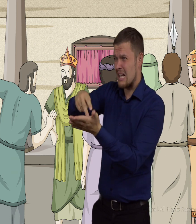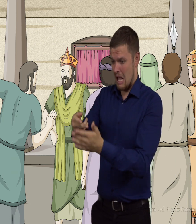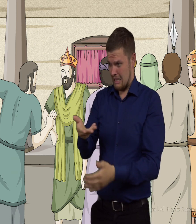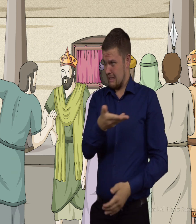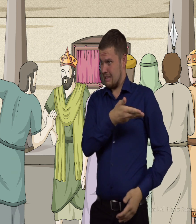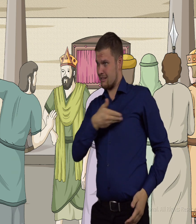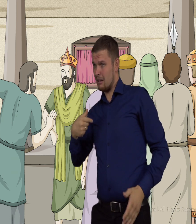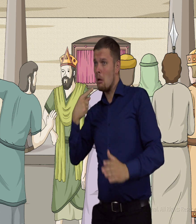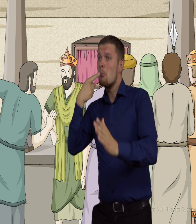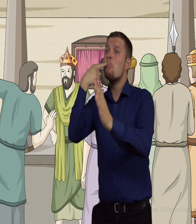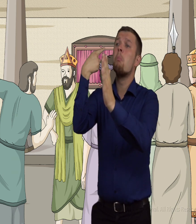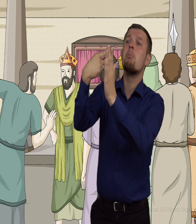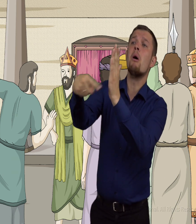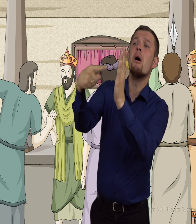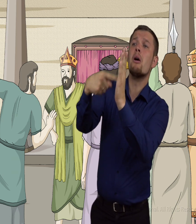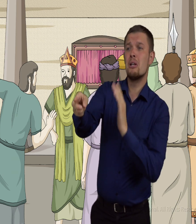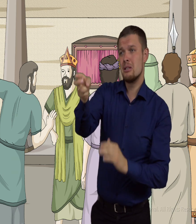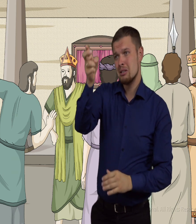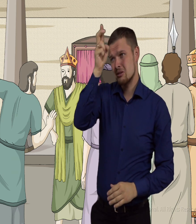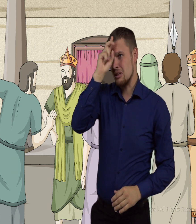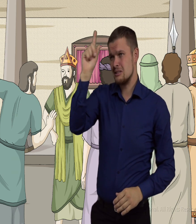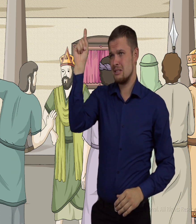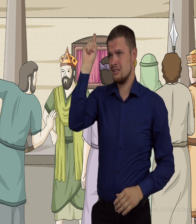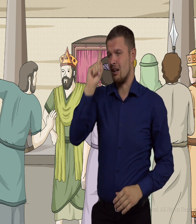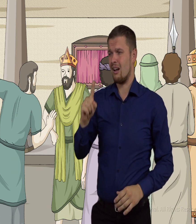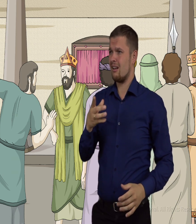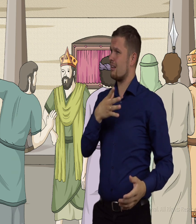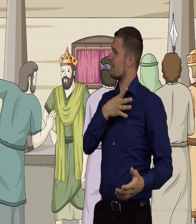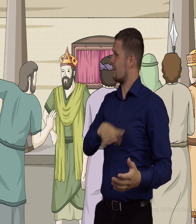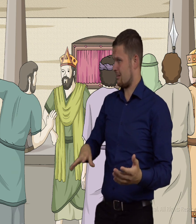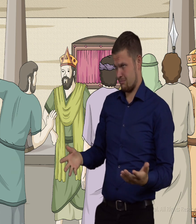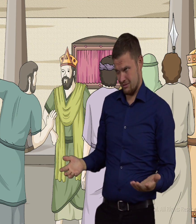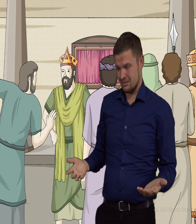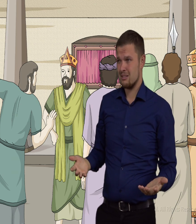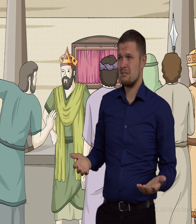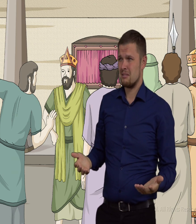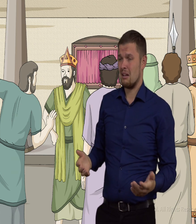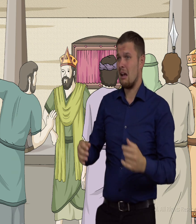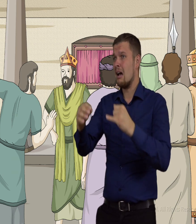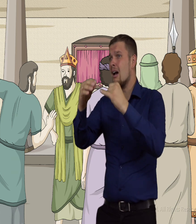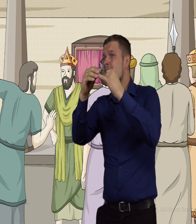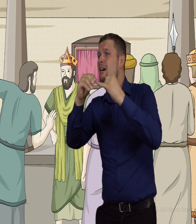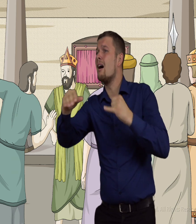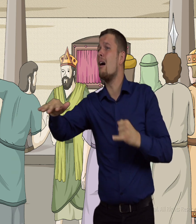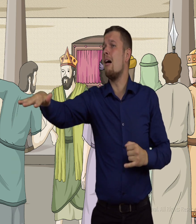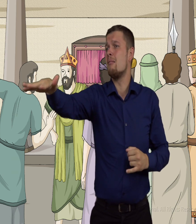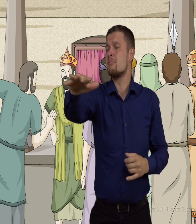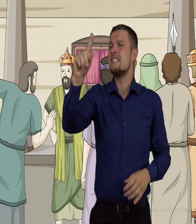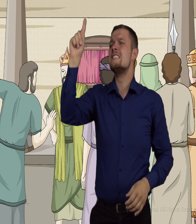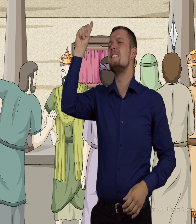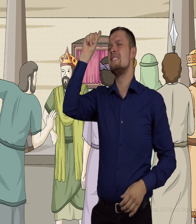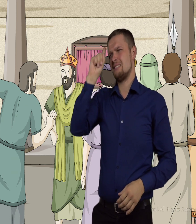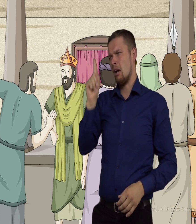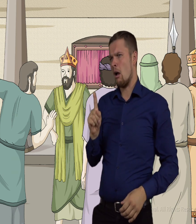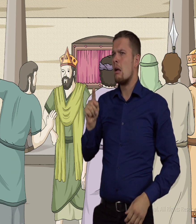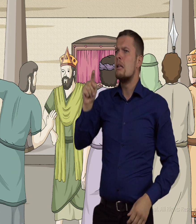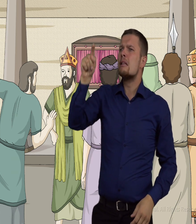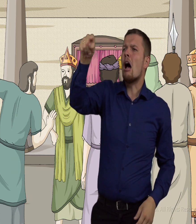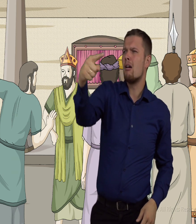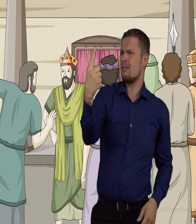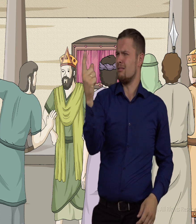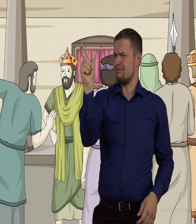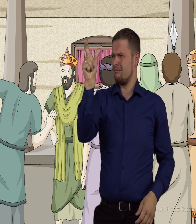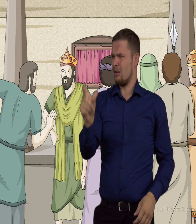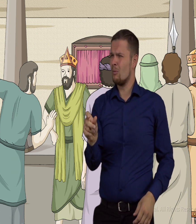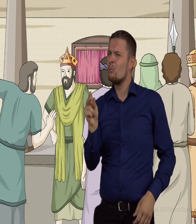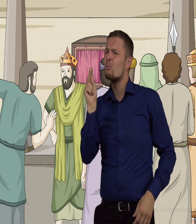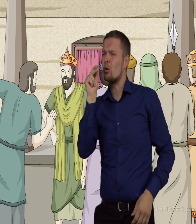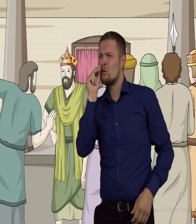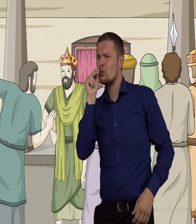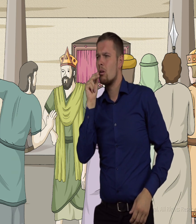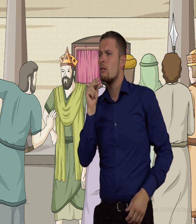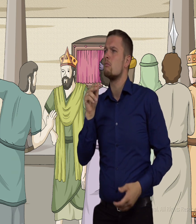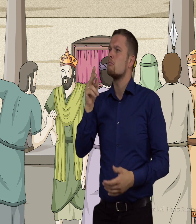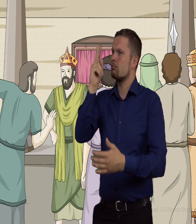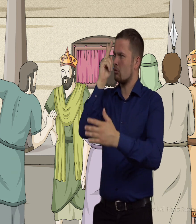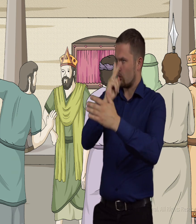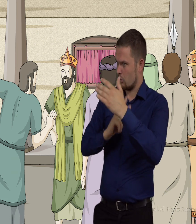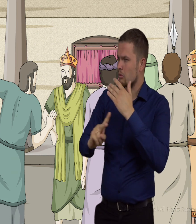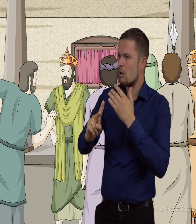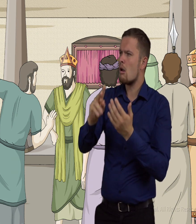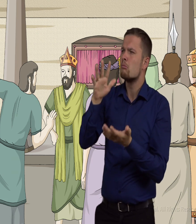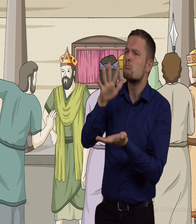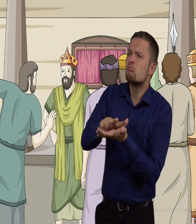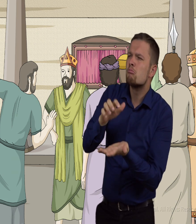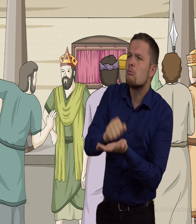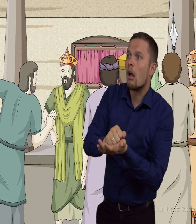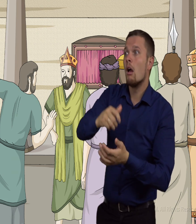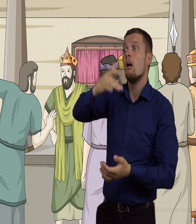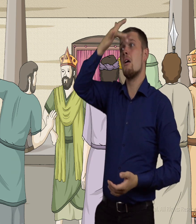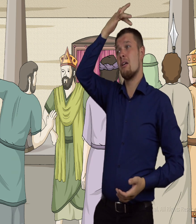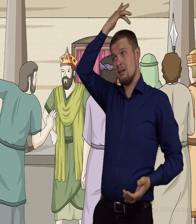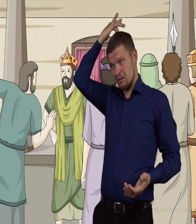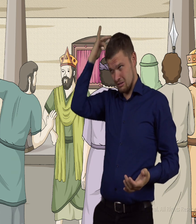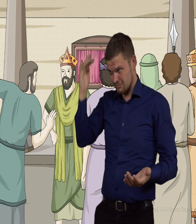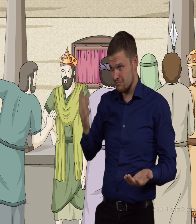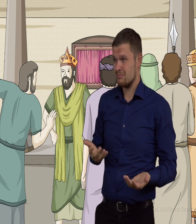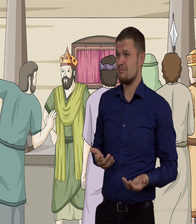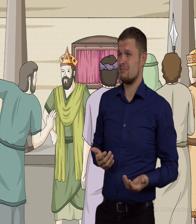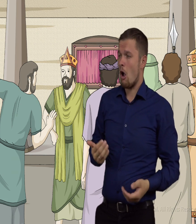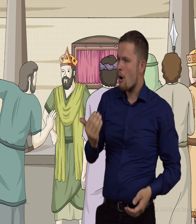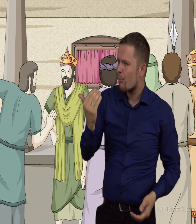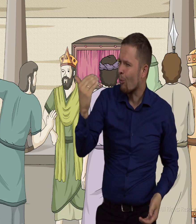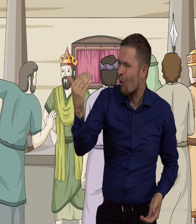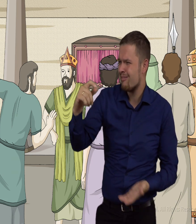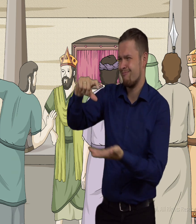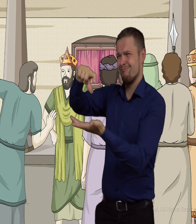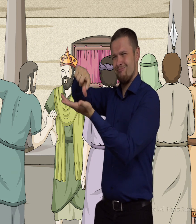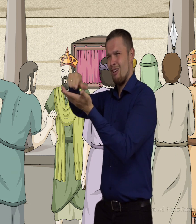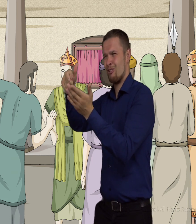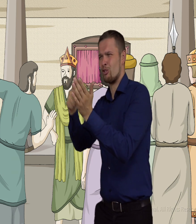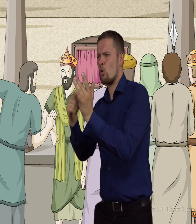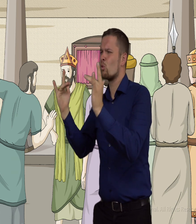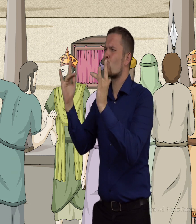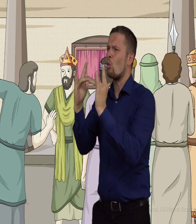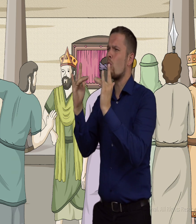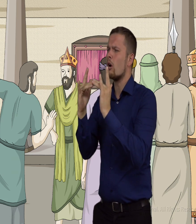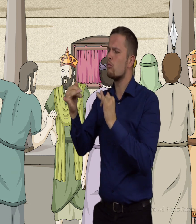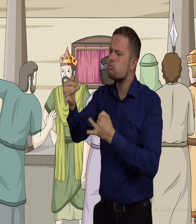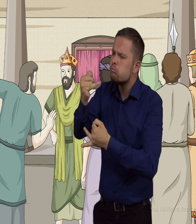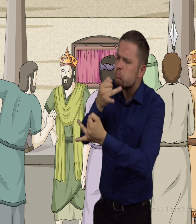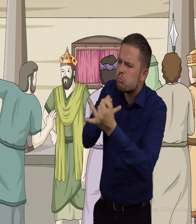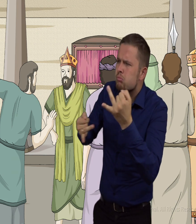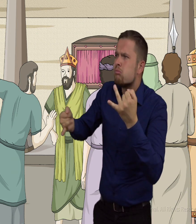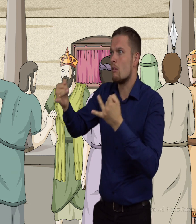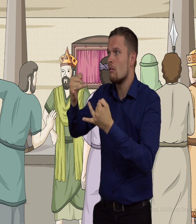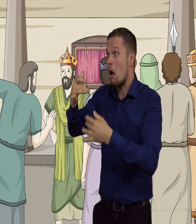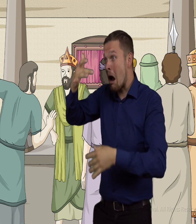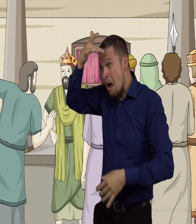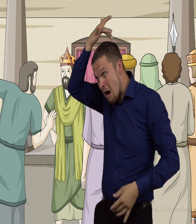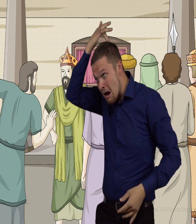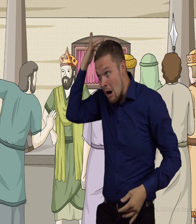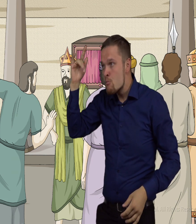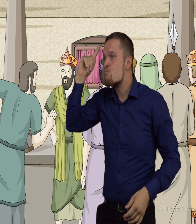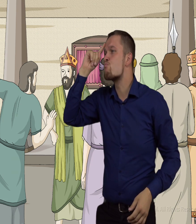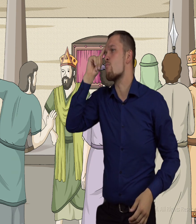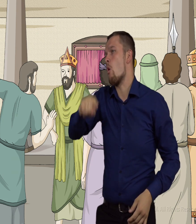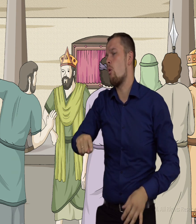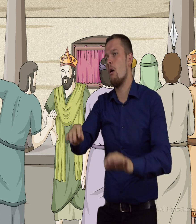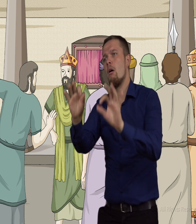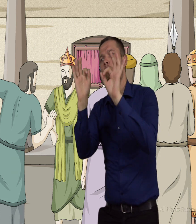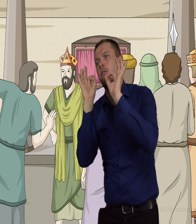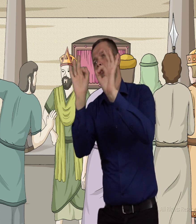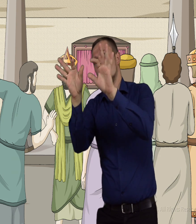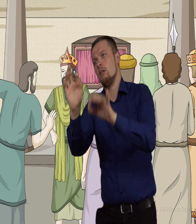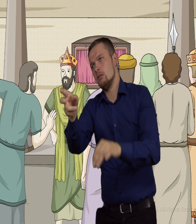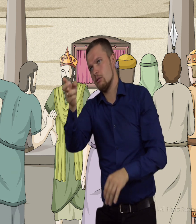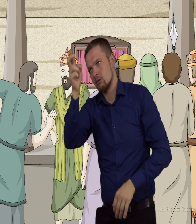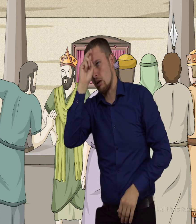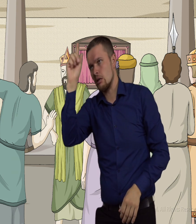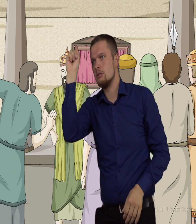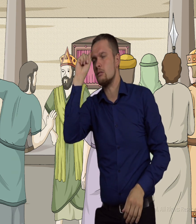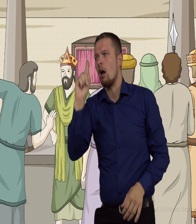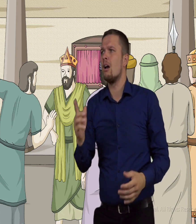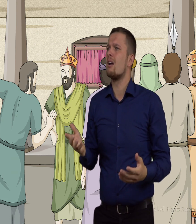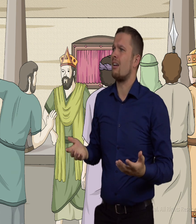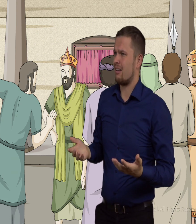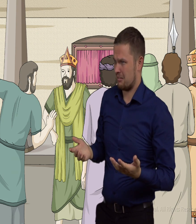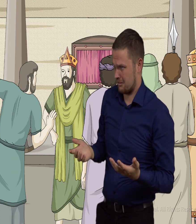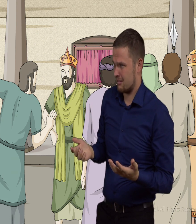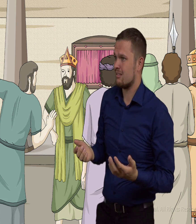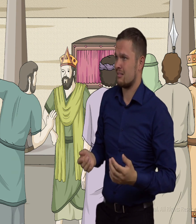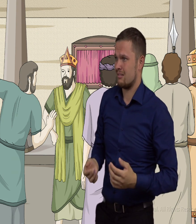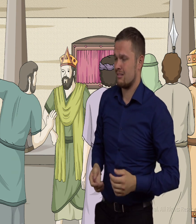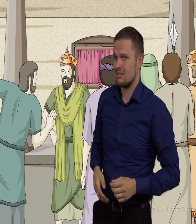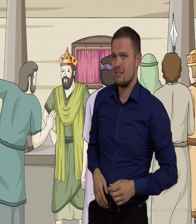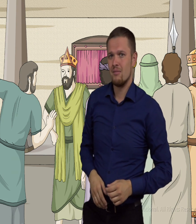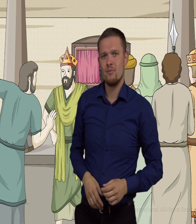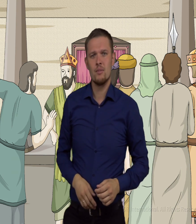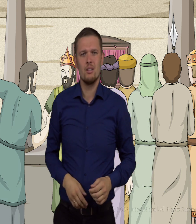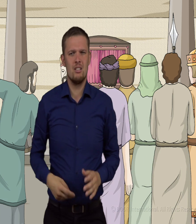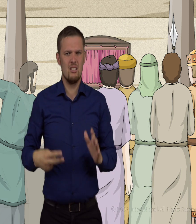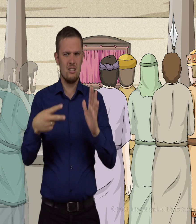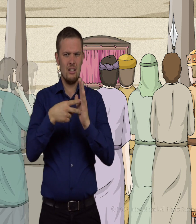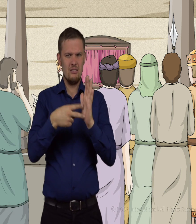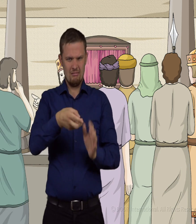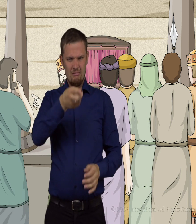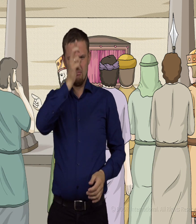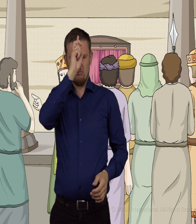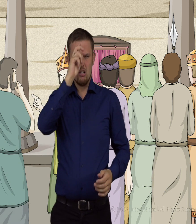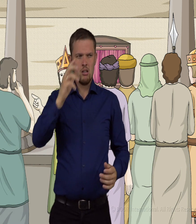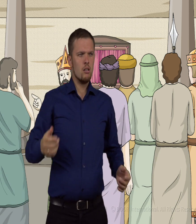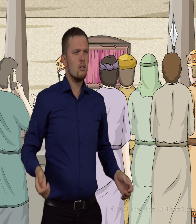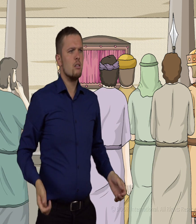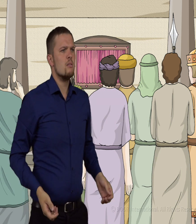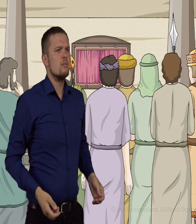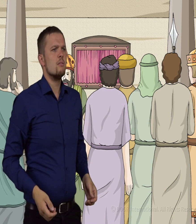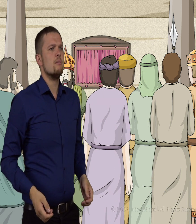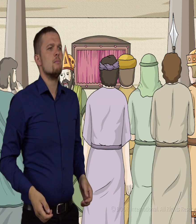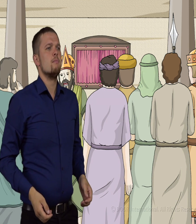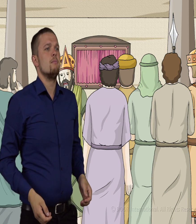For Elisha, the prophet in Israel, tells the king of Israel the very words you speak in your bedroom.”